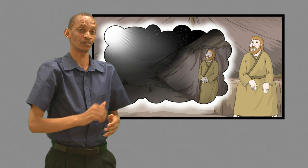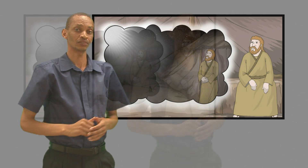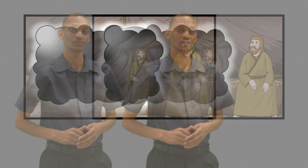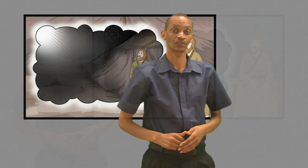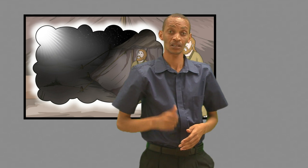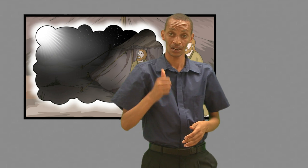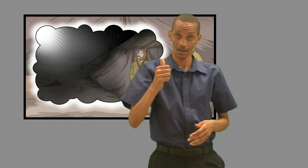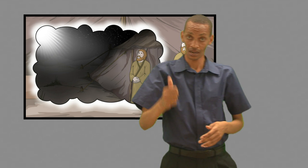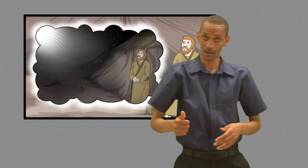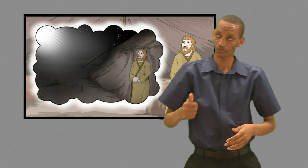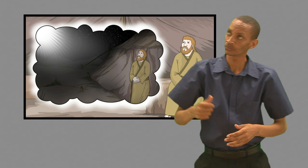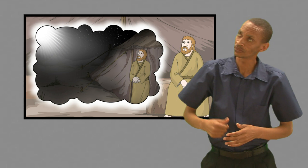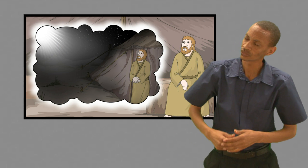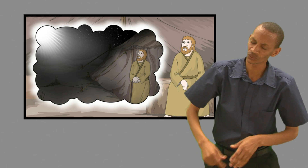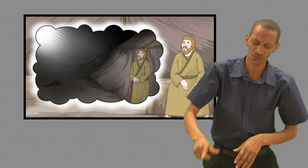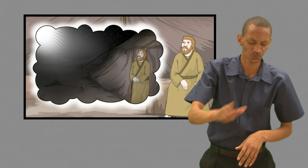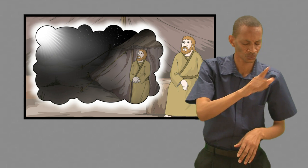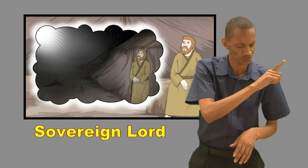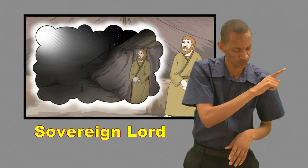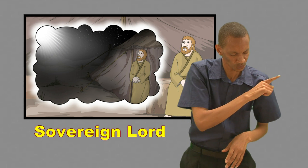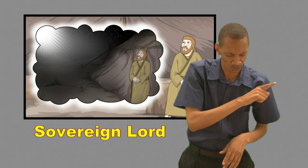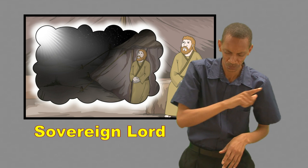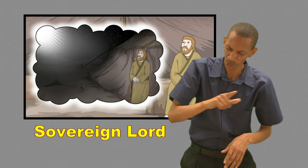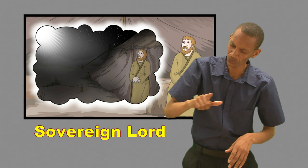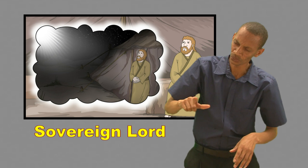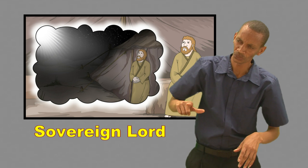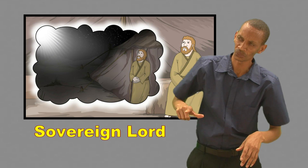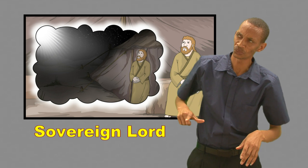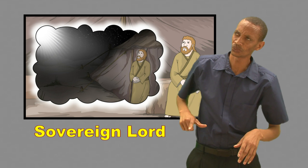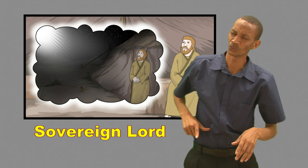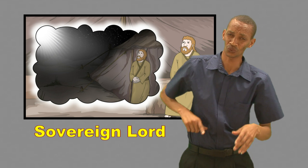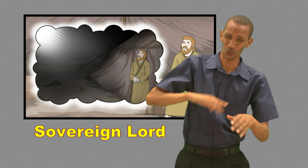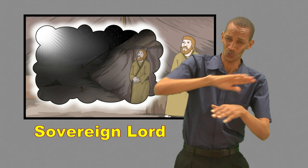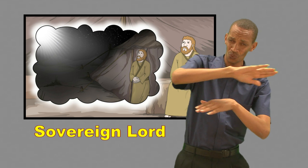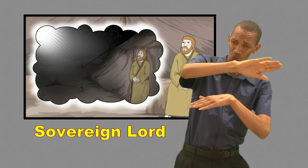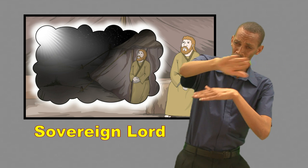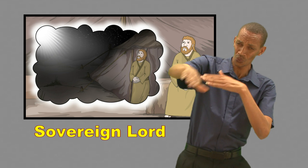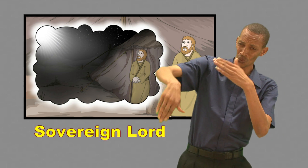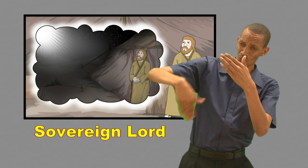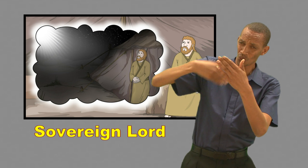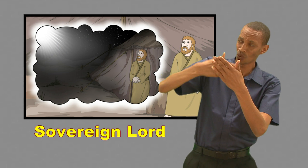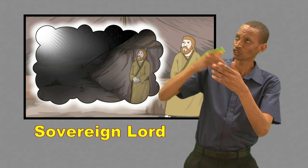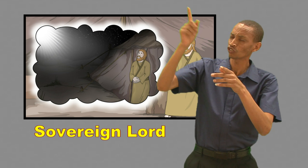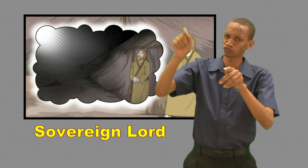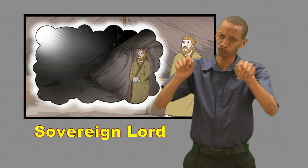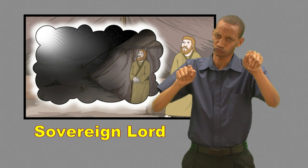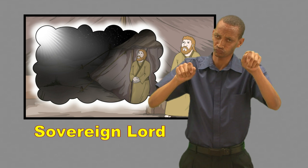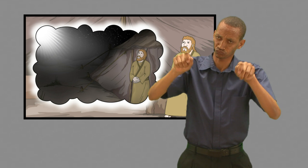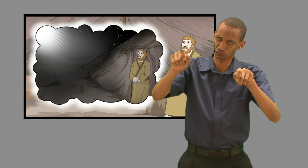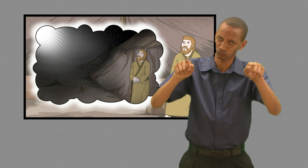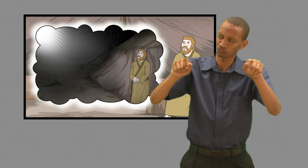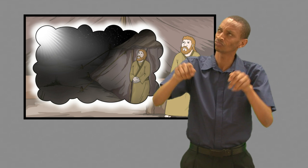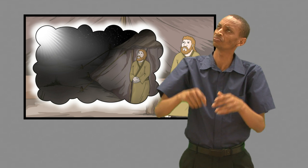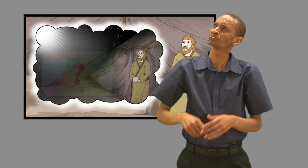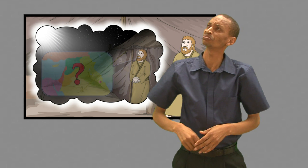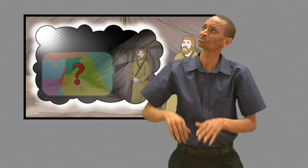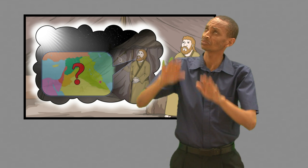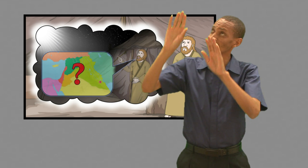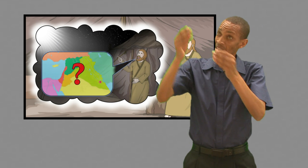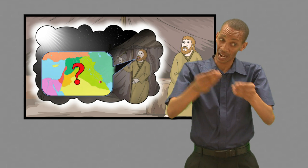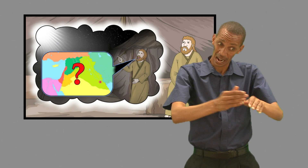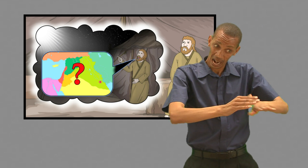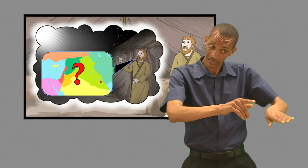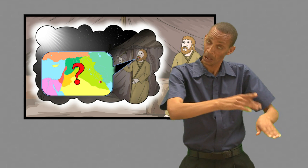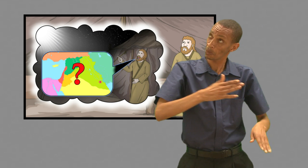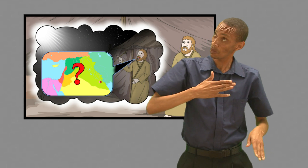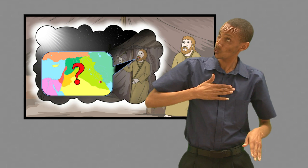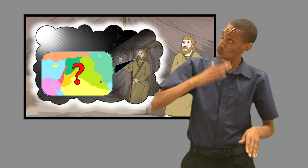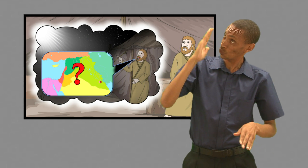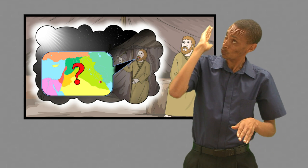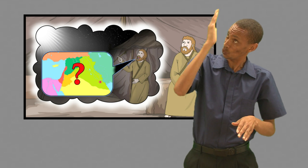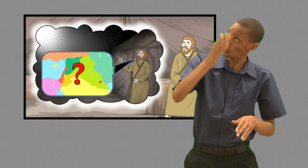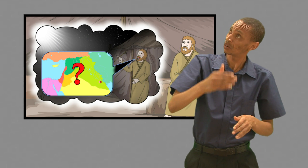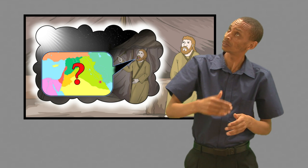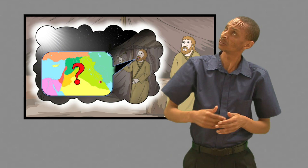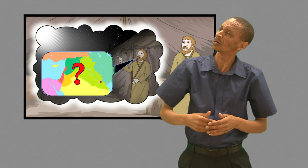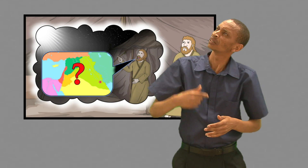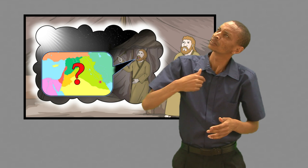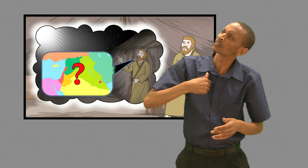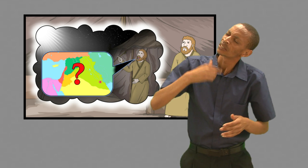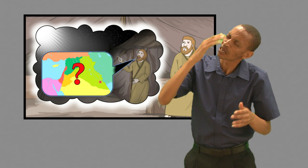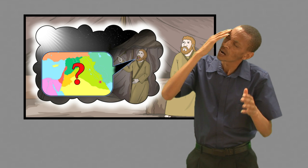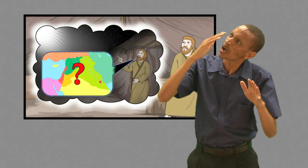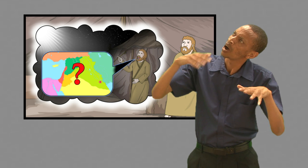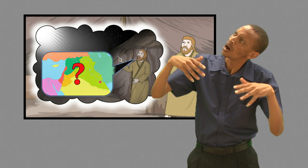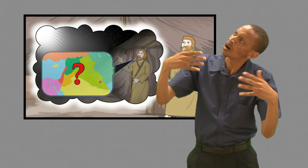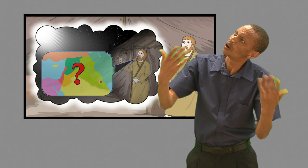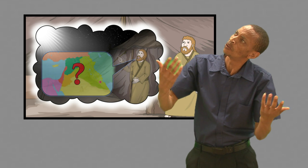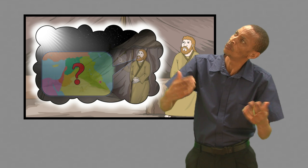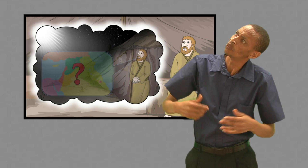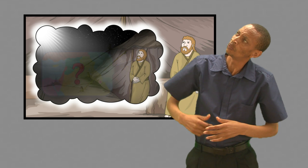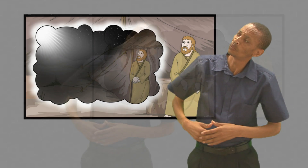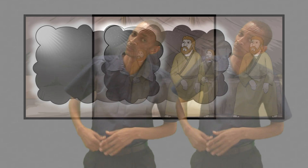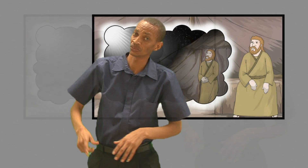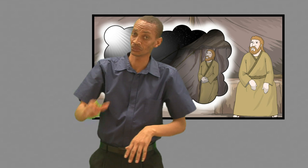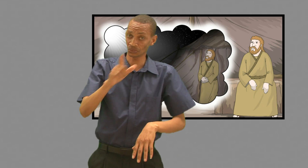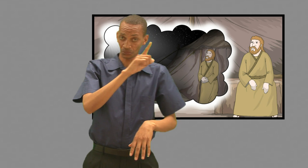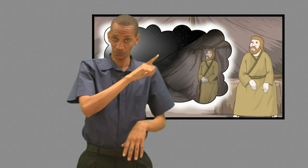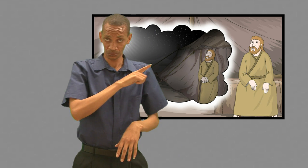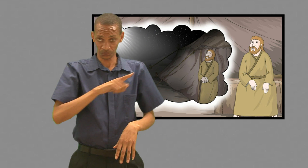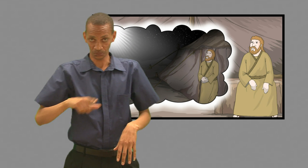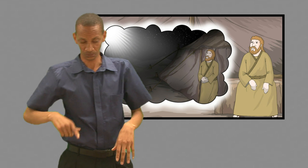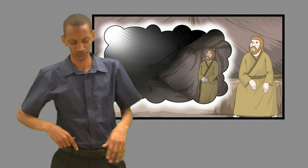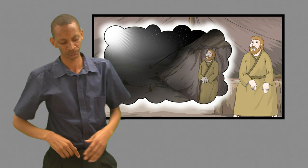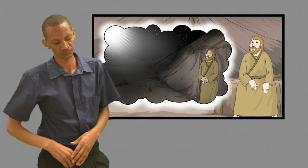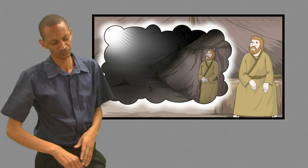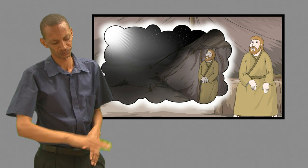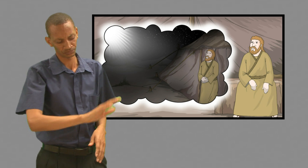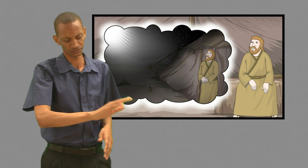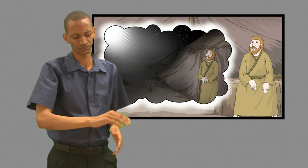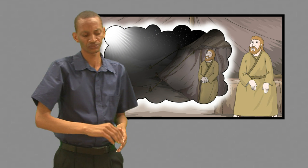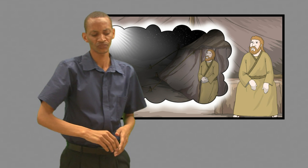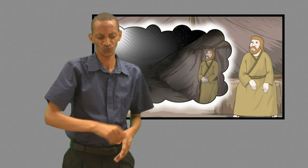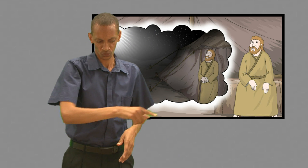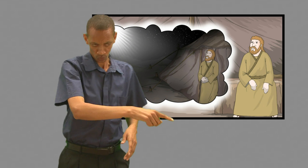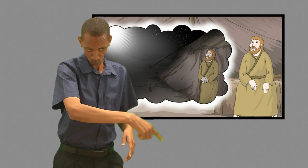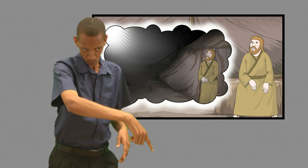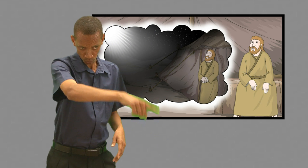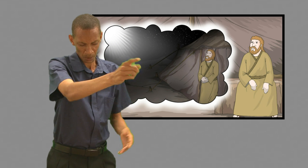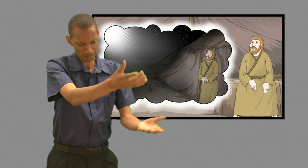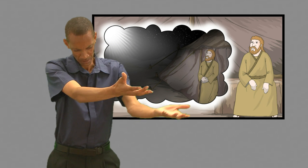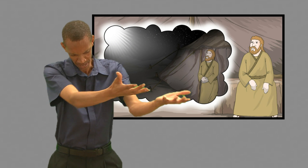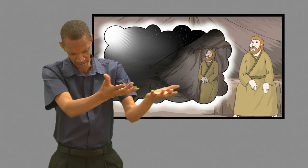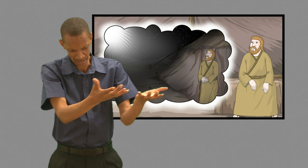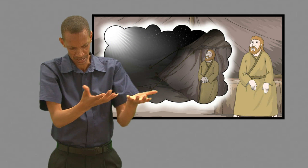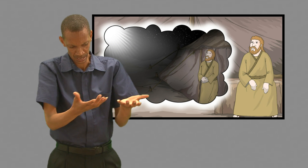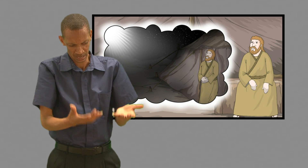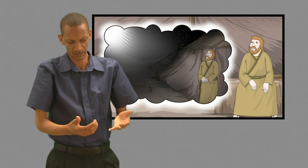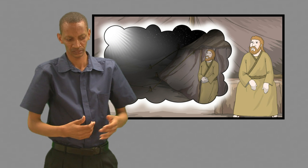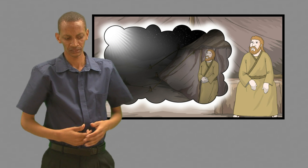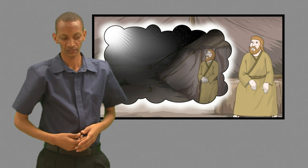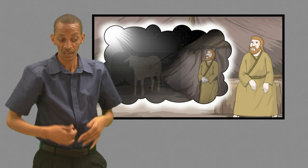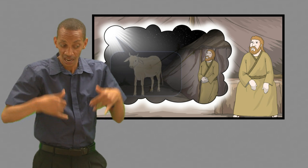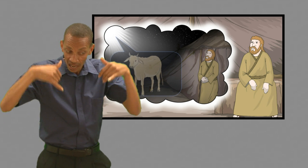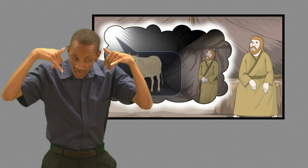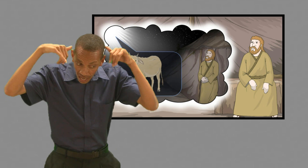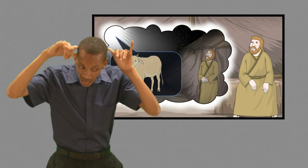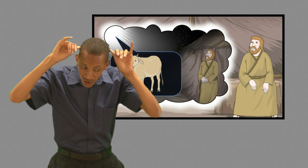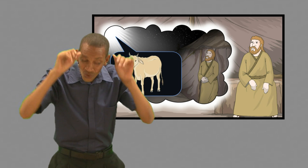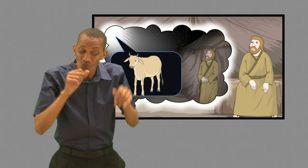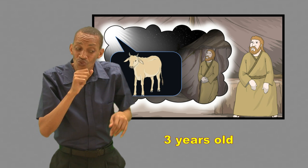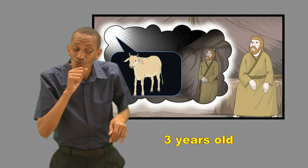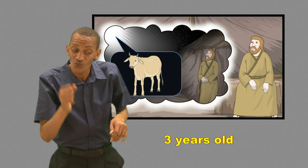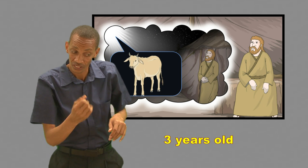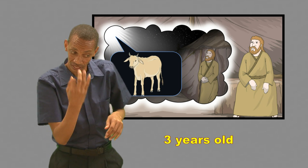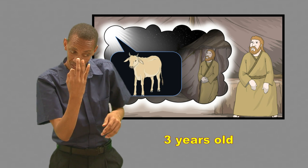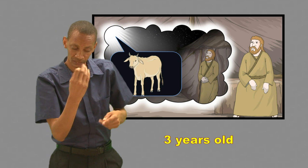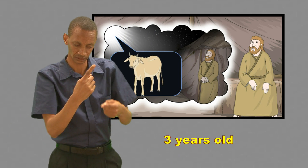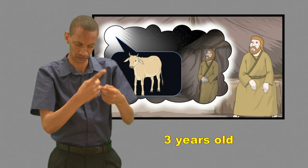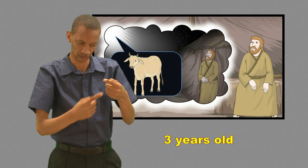But Abram replied, “Lord GOD, how can I know that I will possess it?”